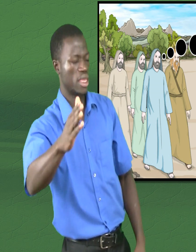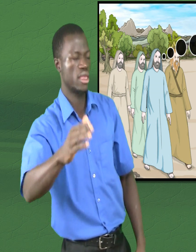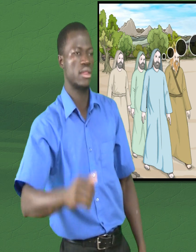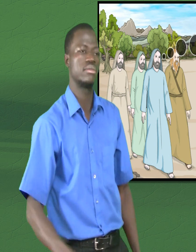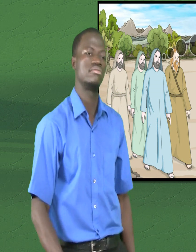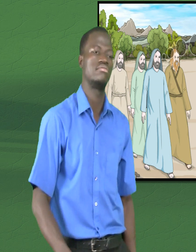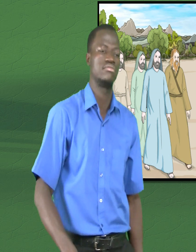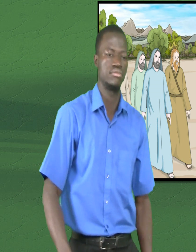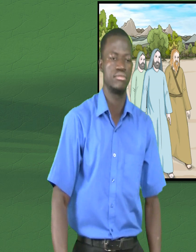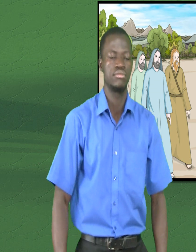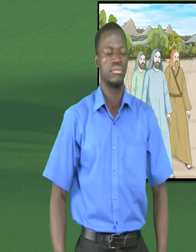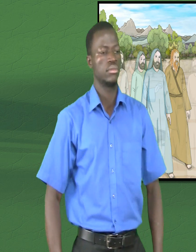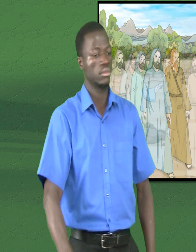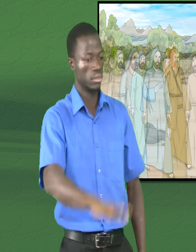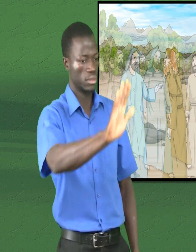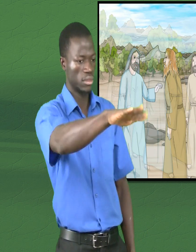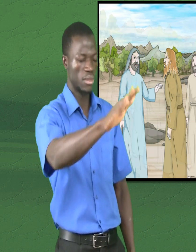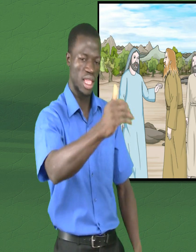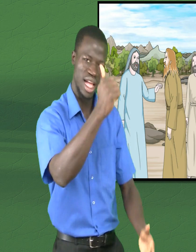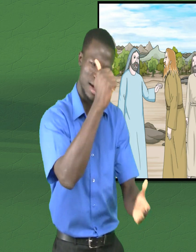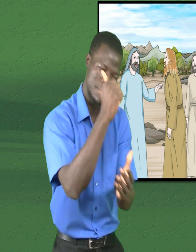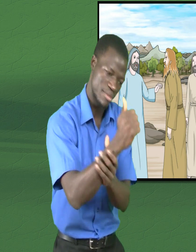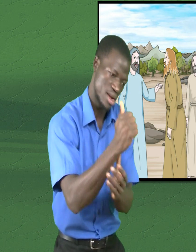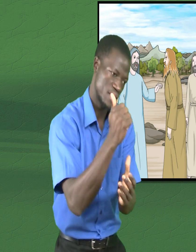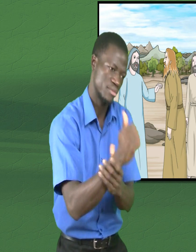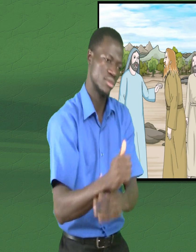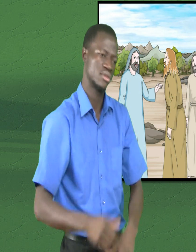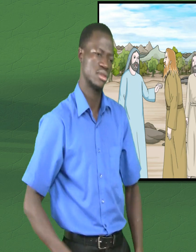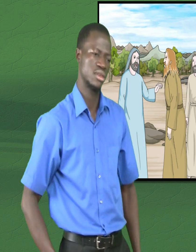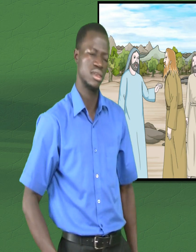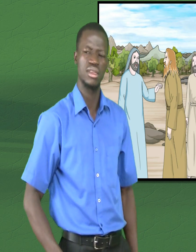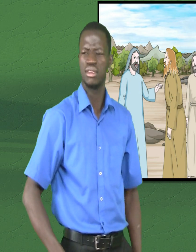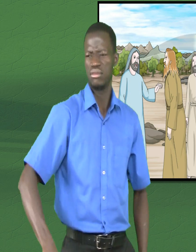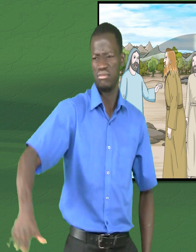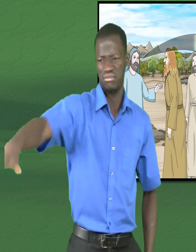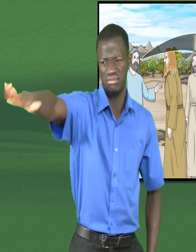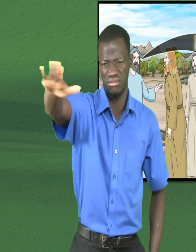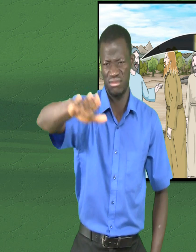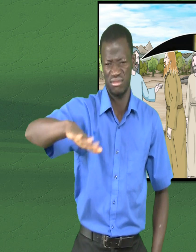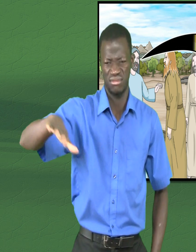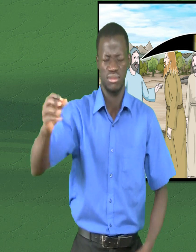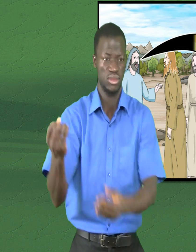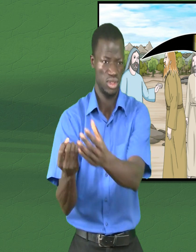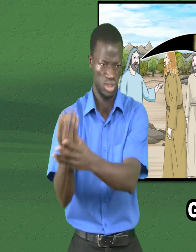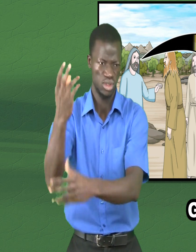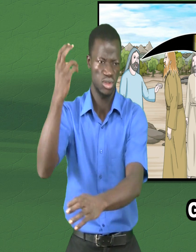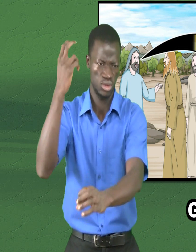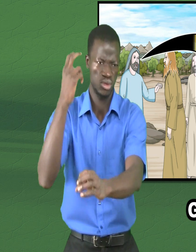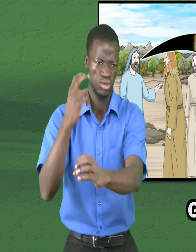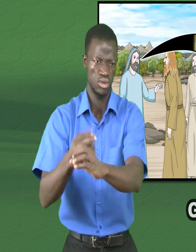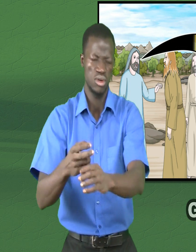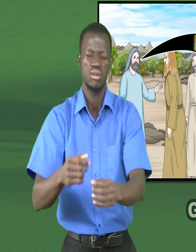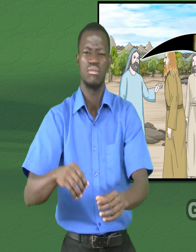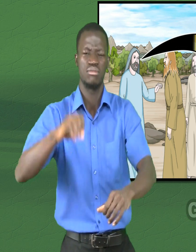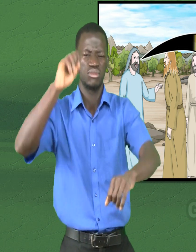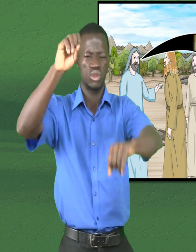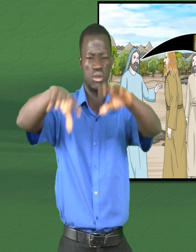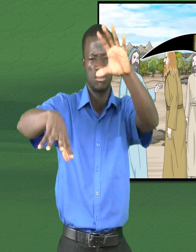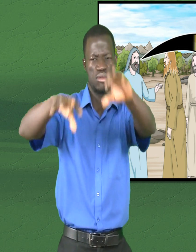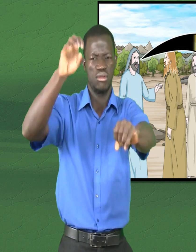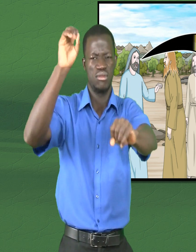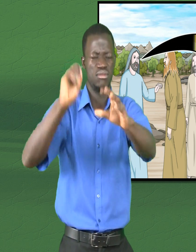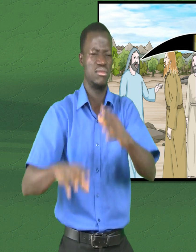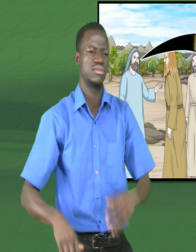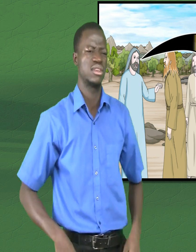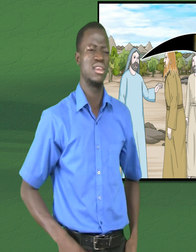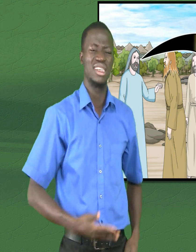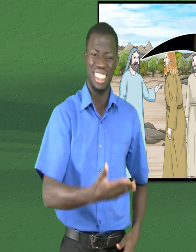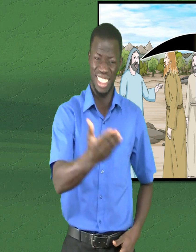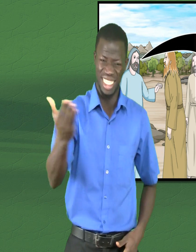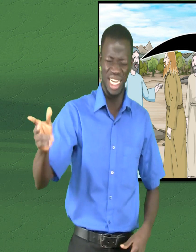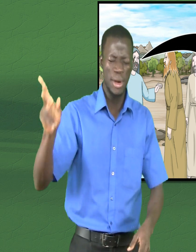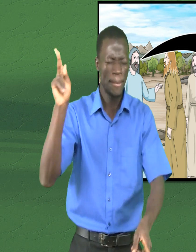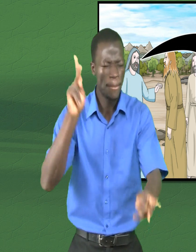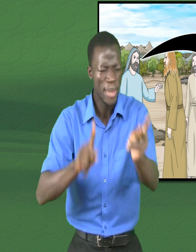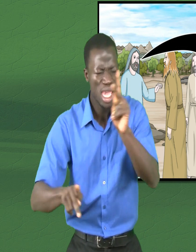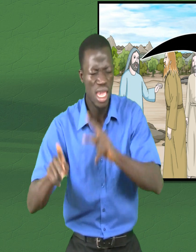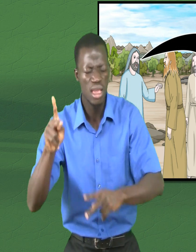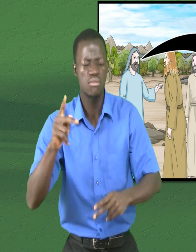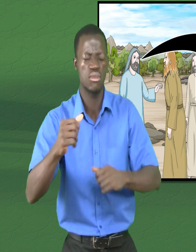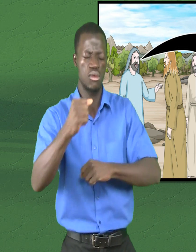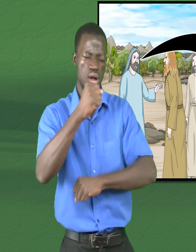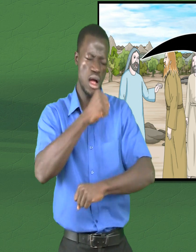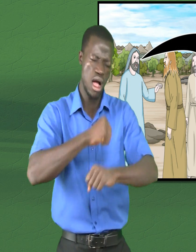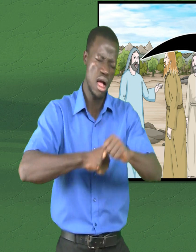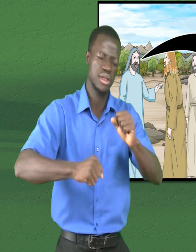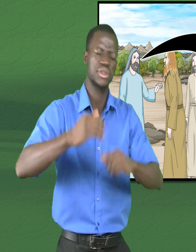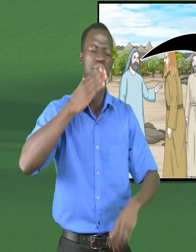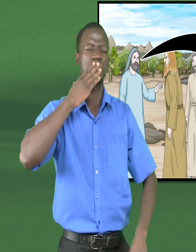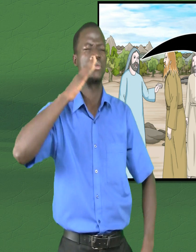Then the LORD said, “The outcry against Sodom and Gomorrah is great.